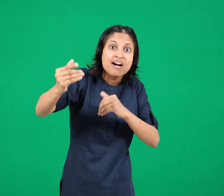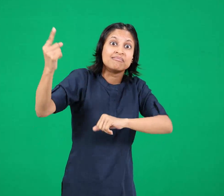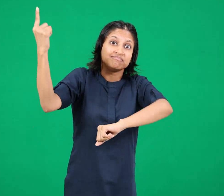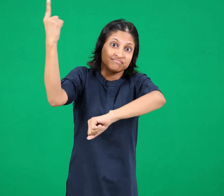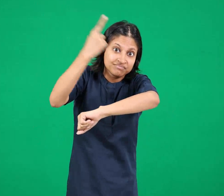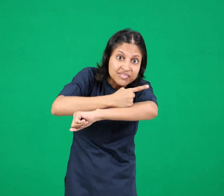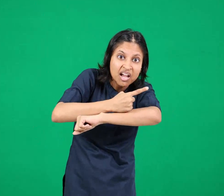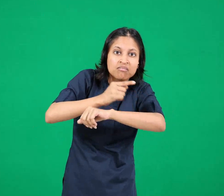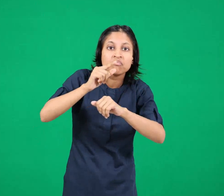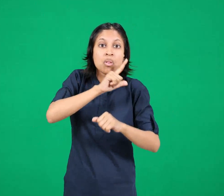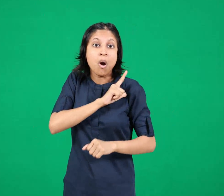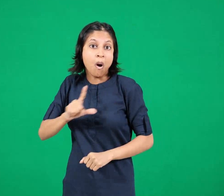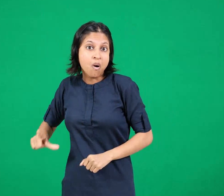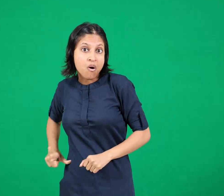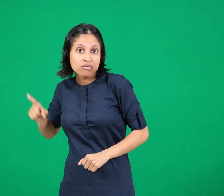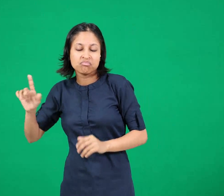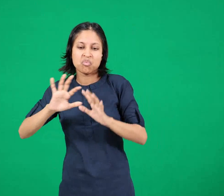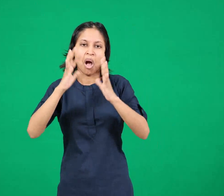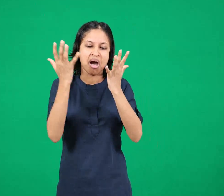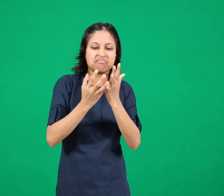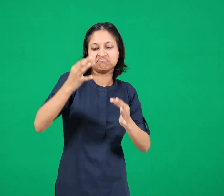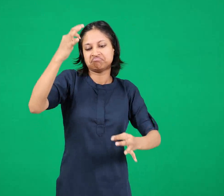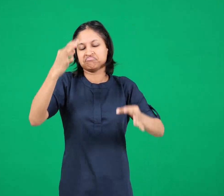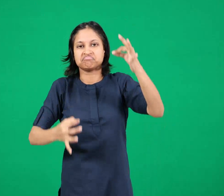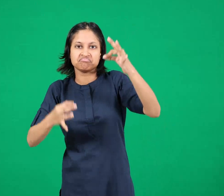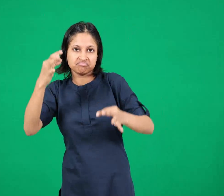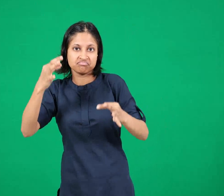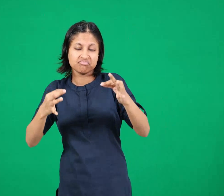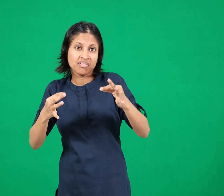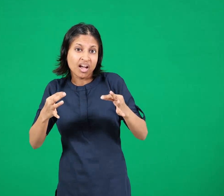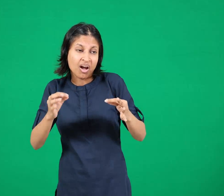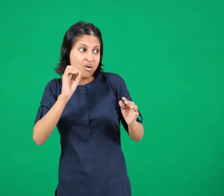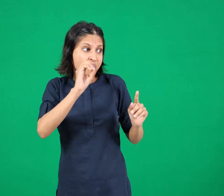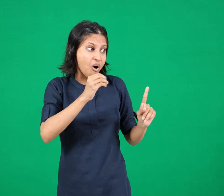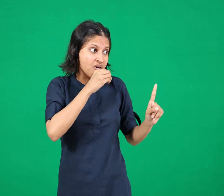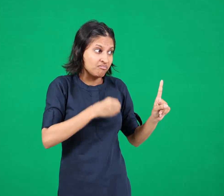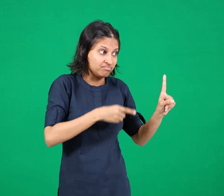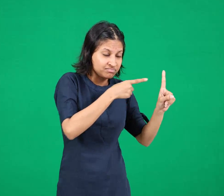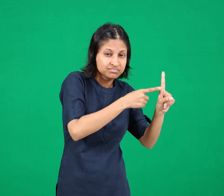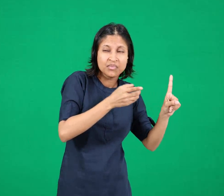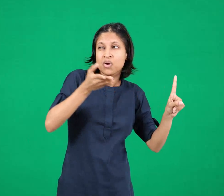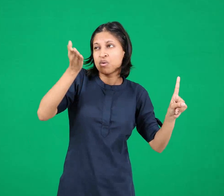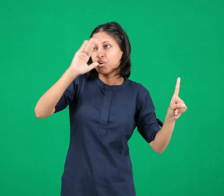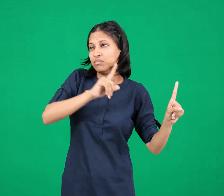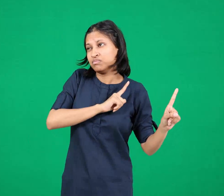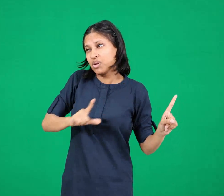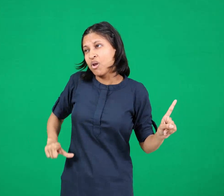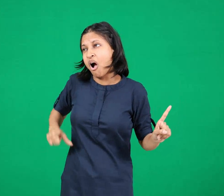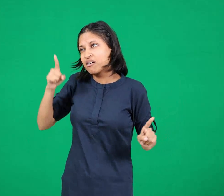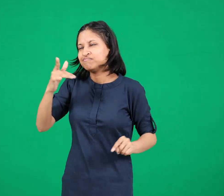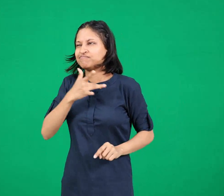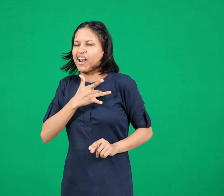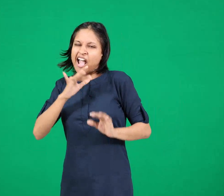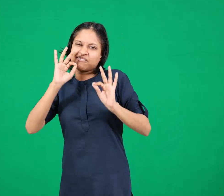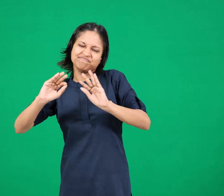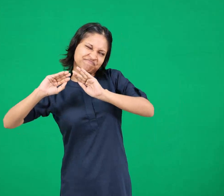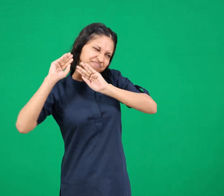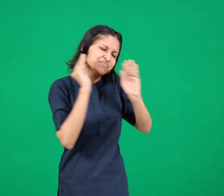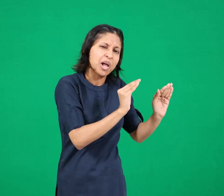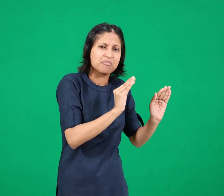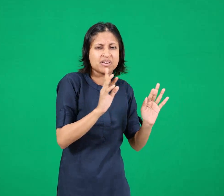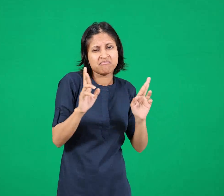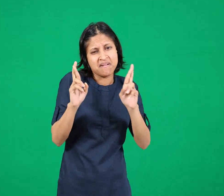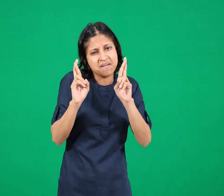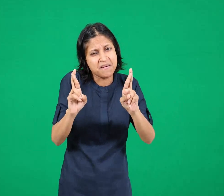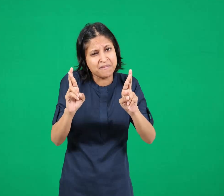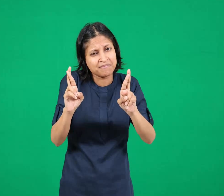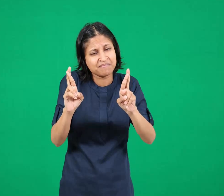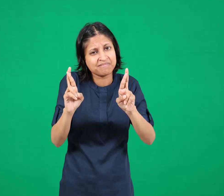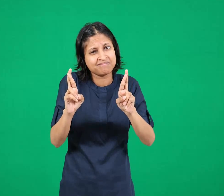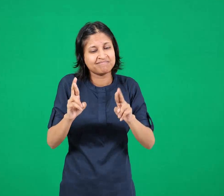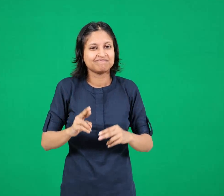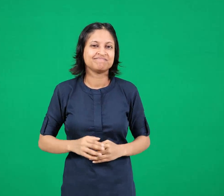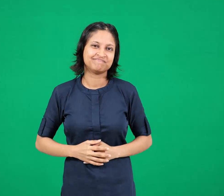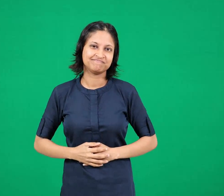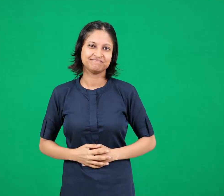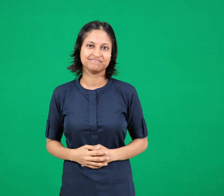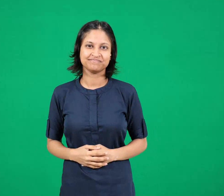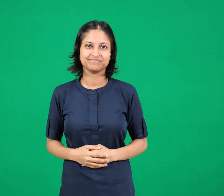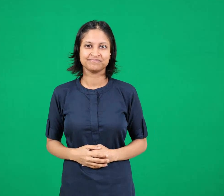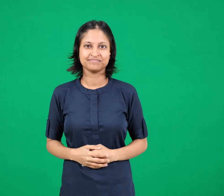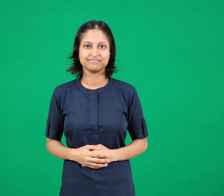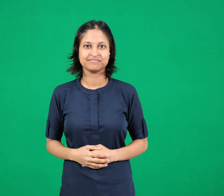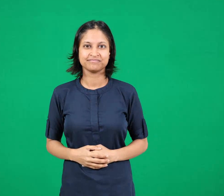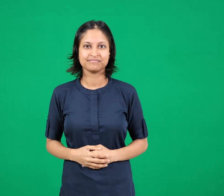You know very well how much he ministered to me in Ephesus.